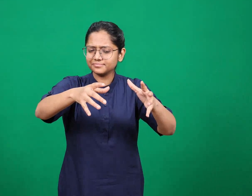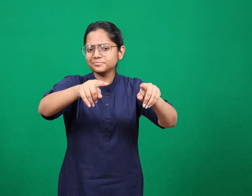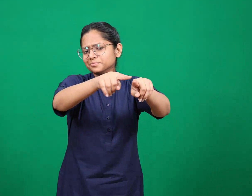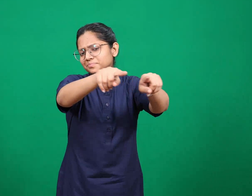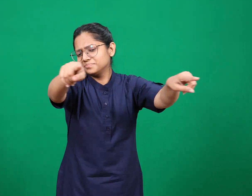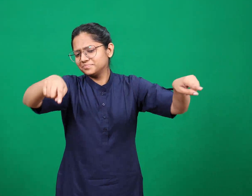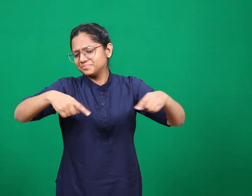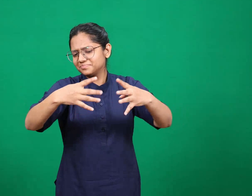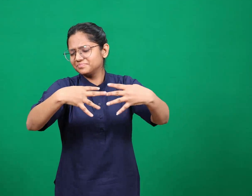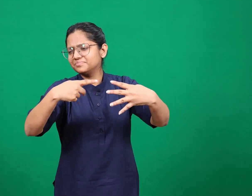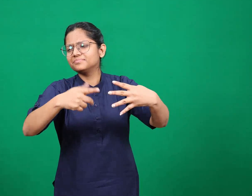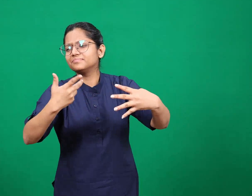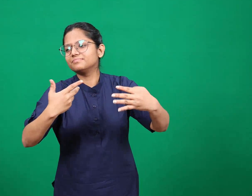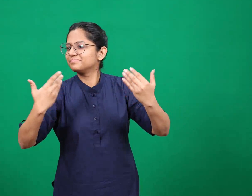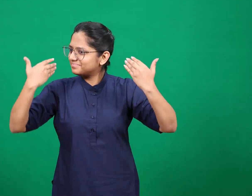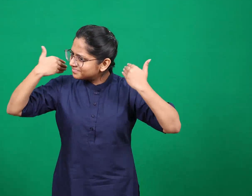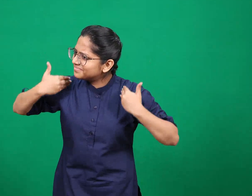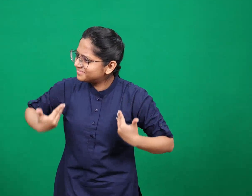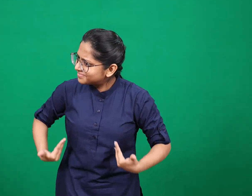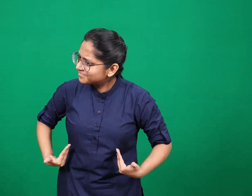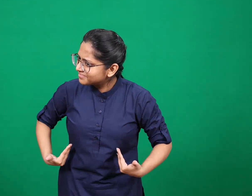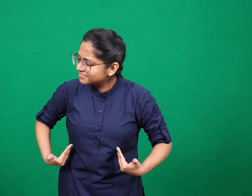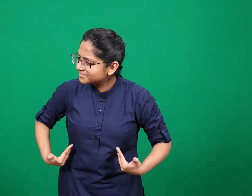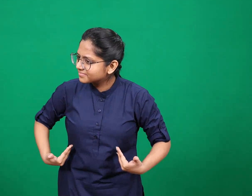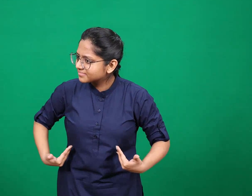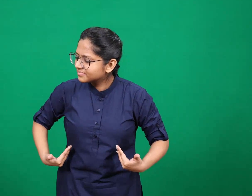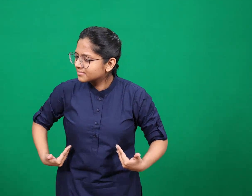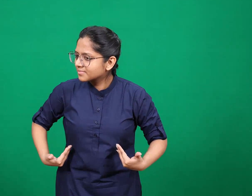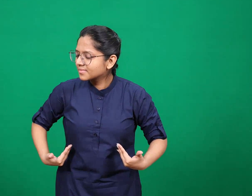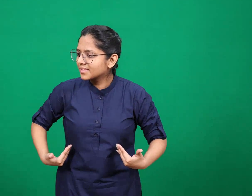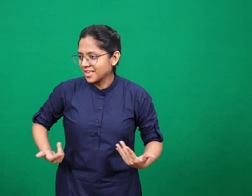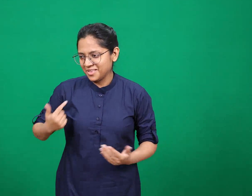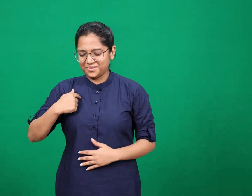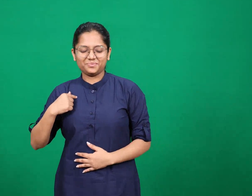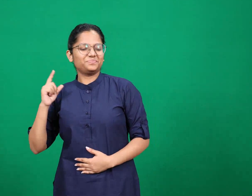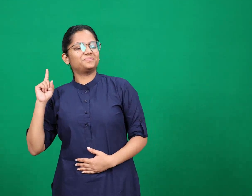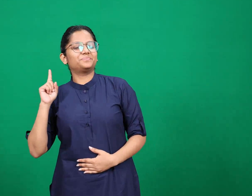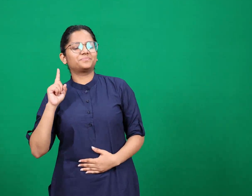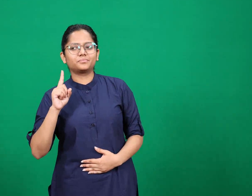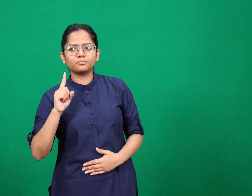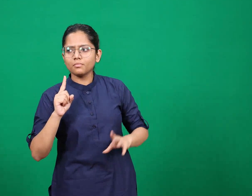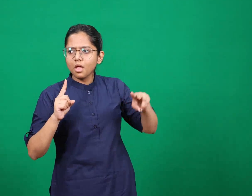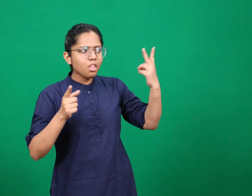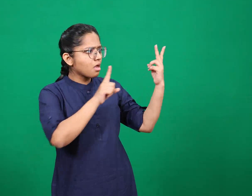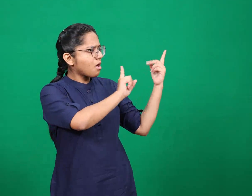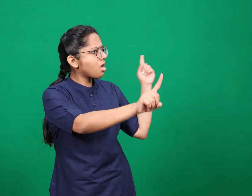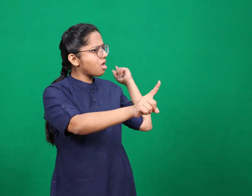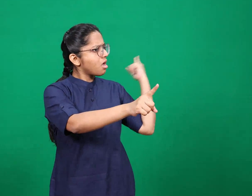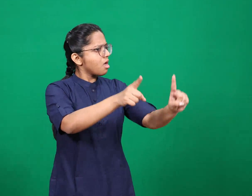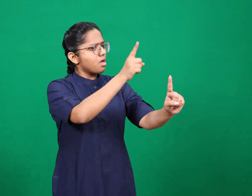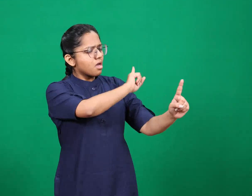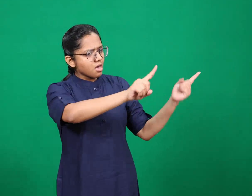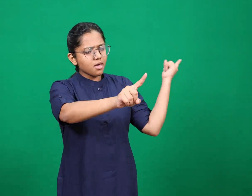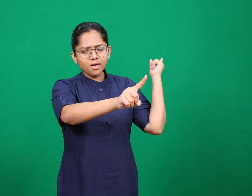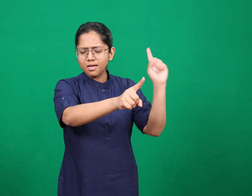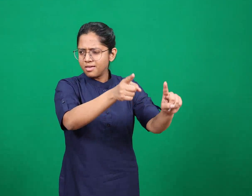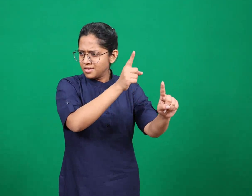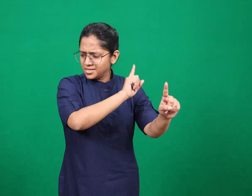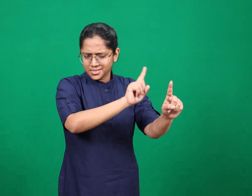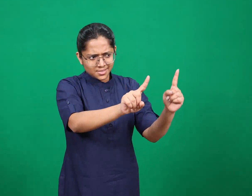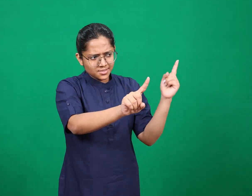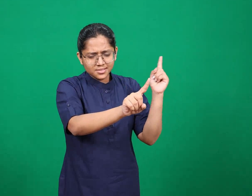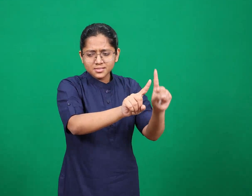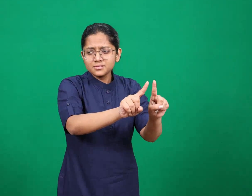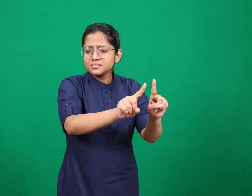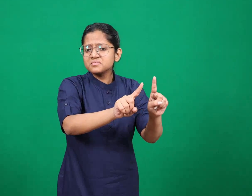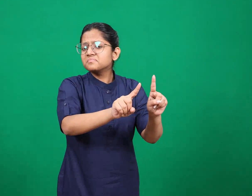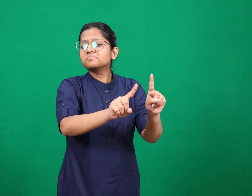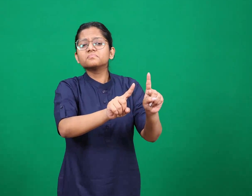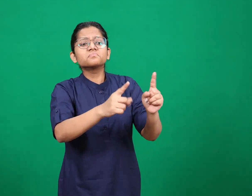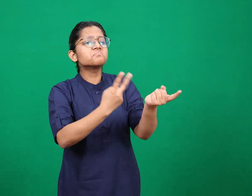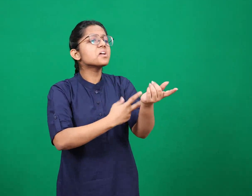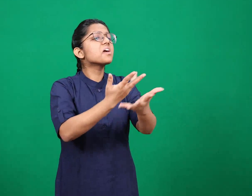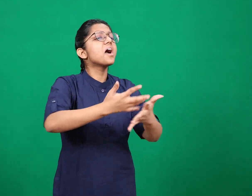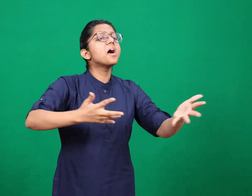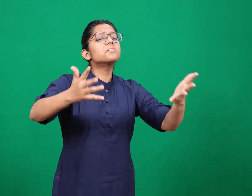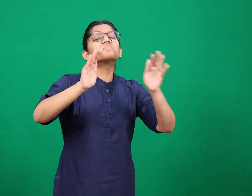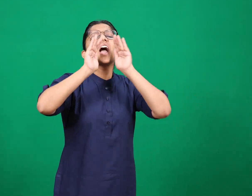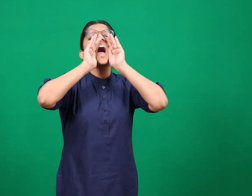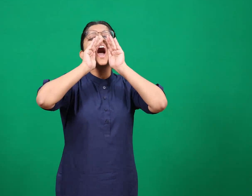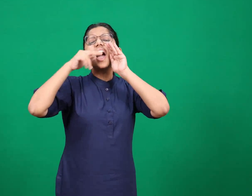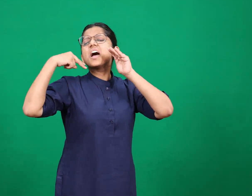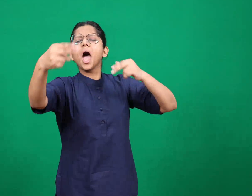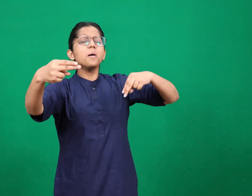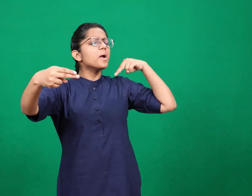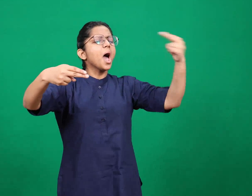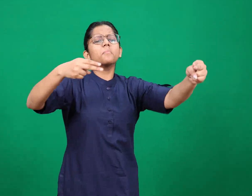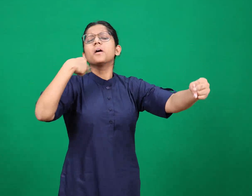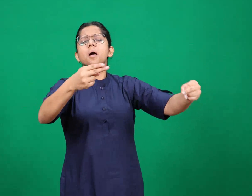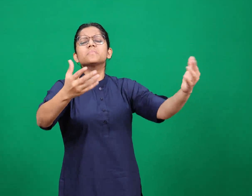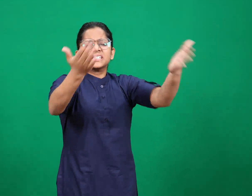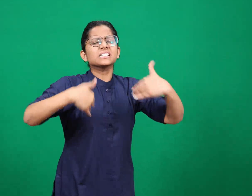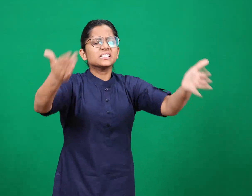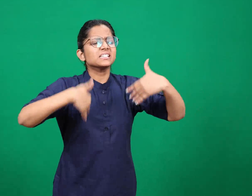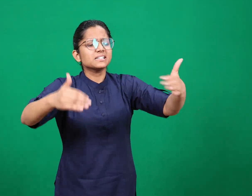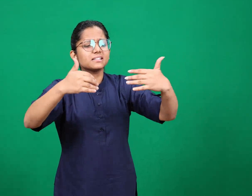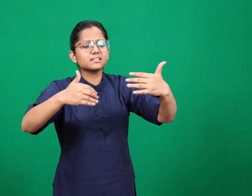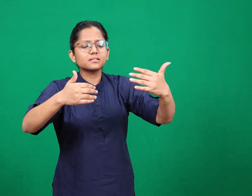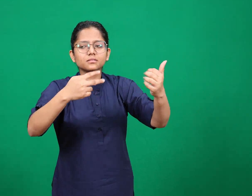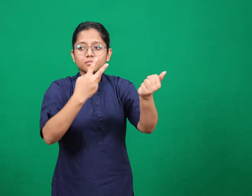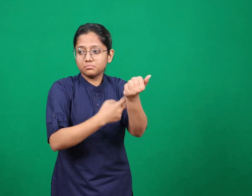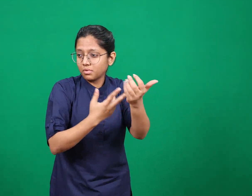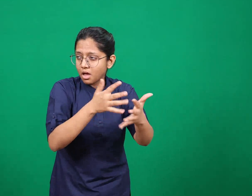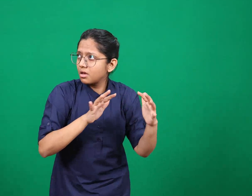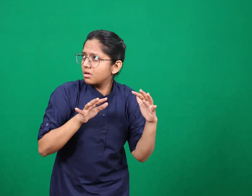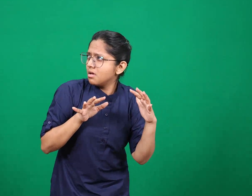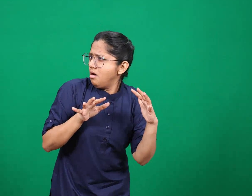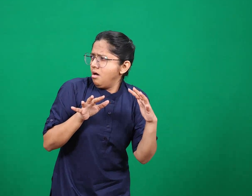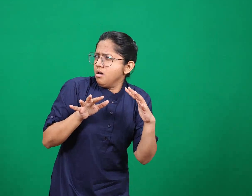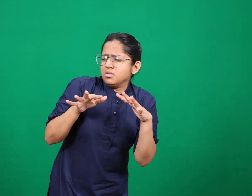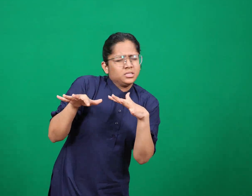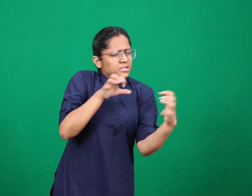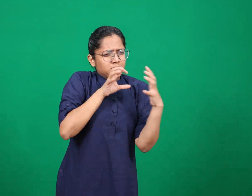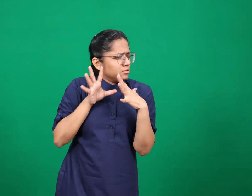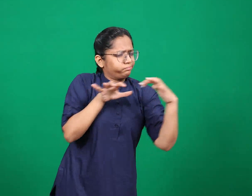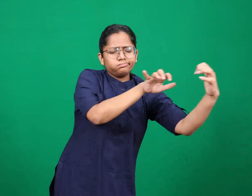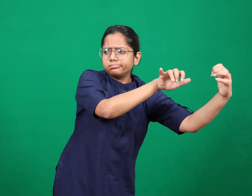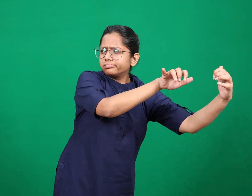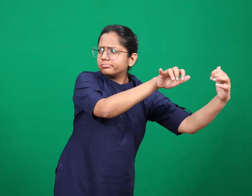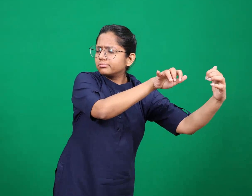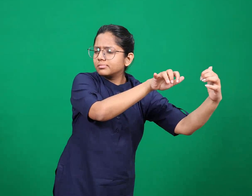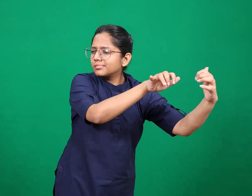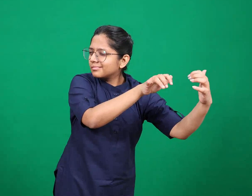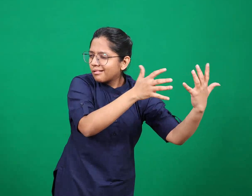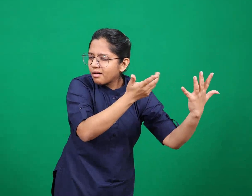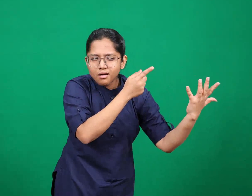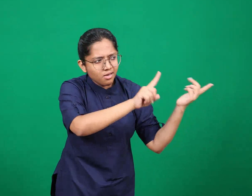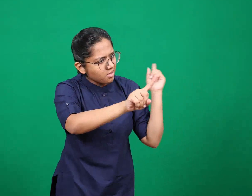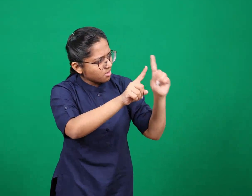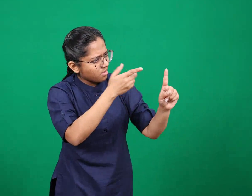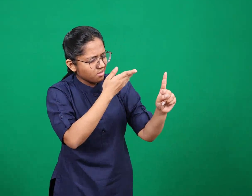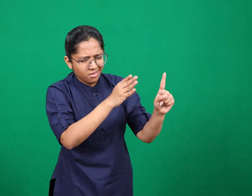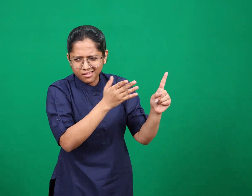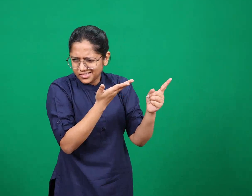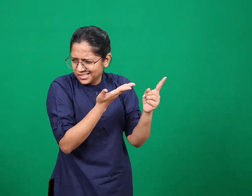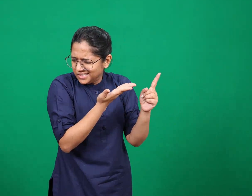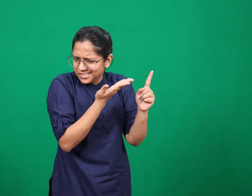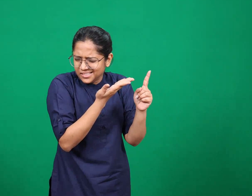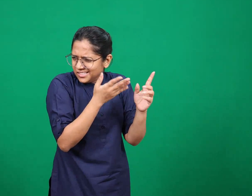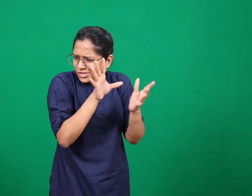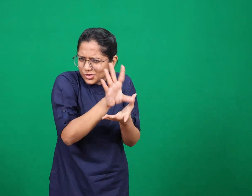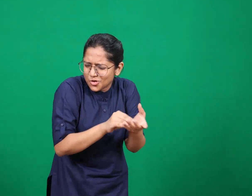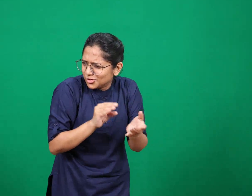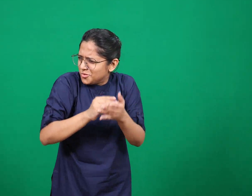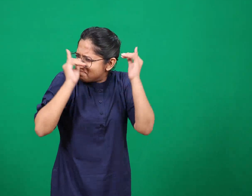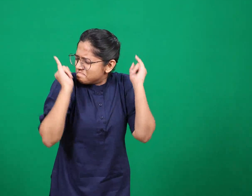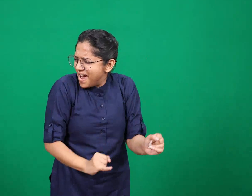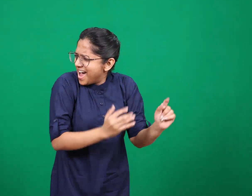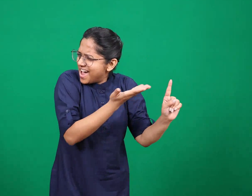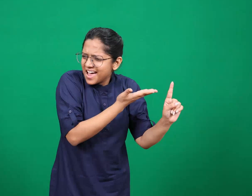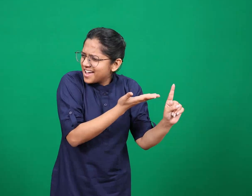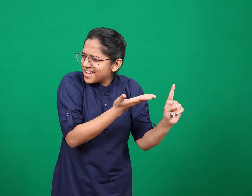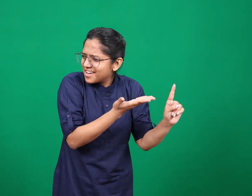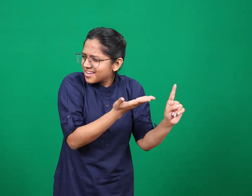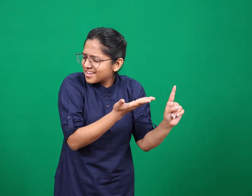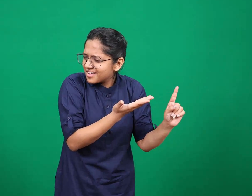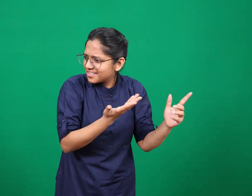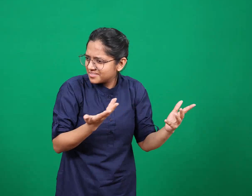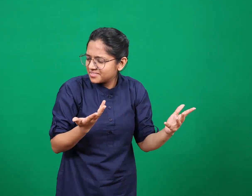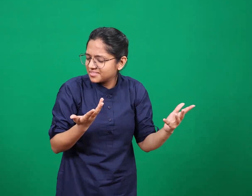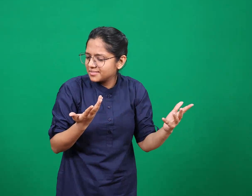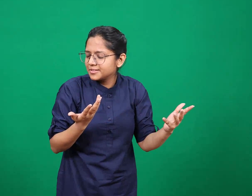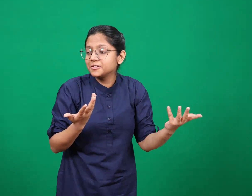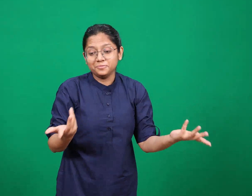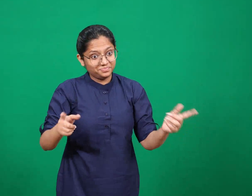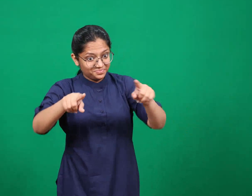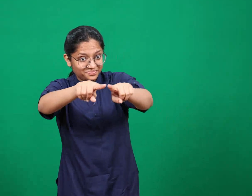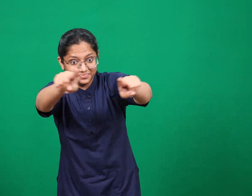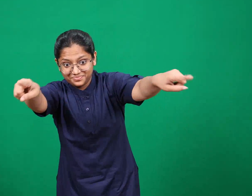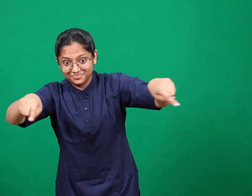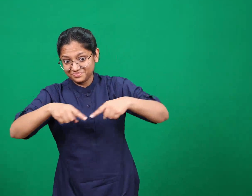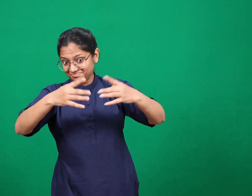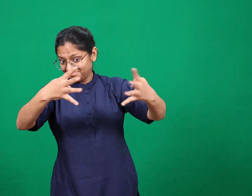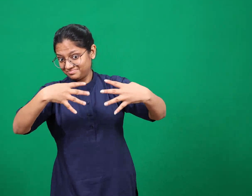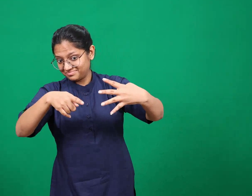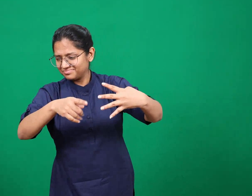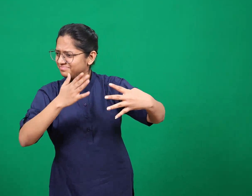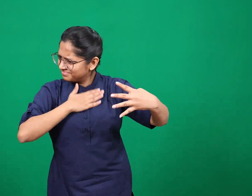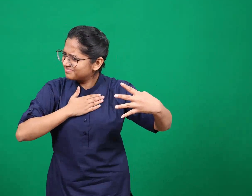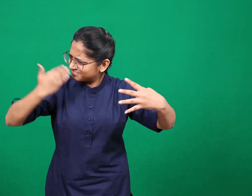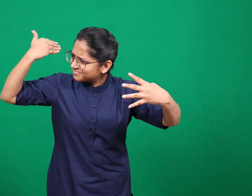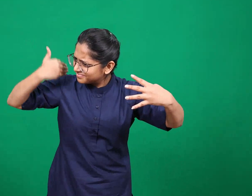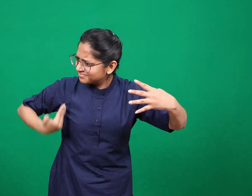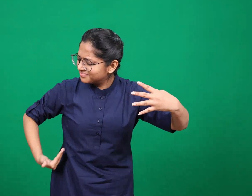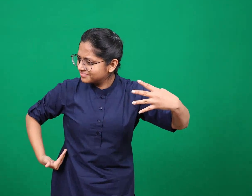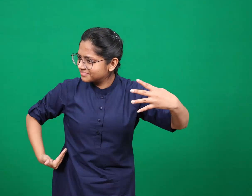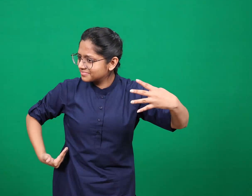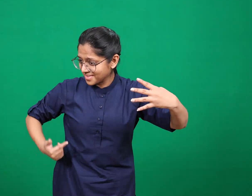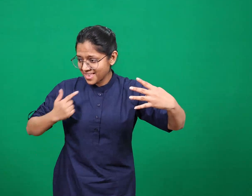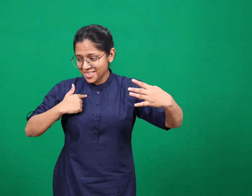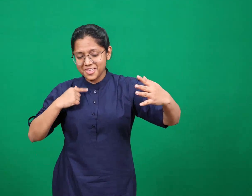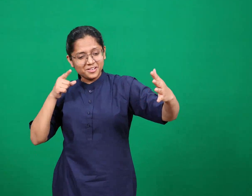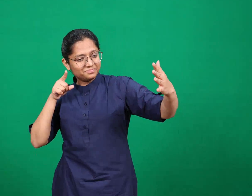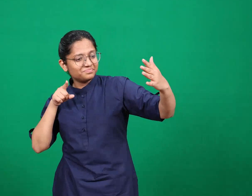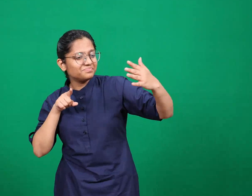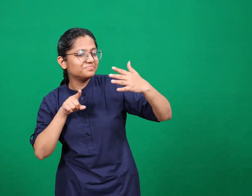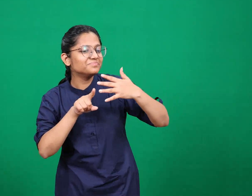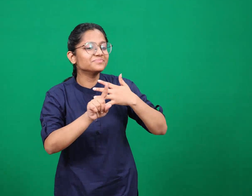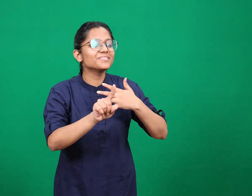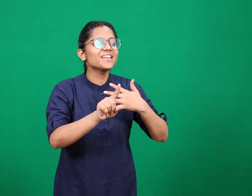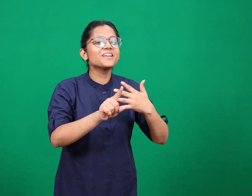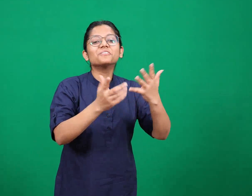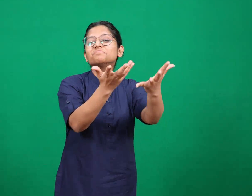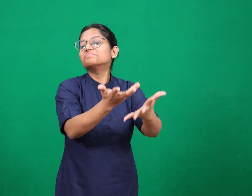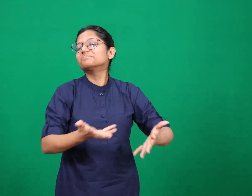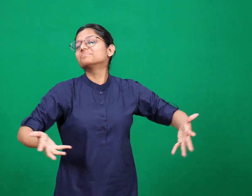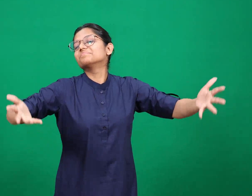All who came before Me were thieves and robbers, but the sheep did not listen to them. I am the gate.